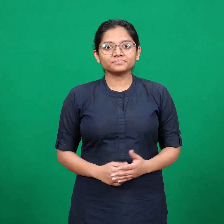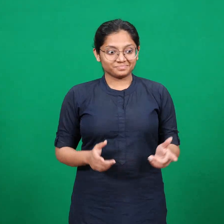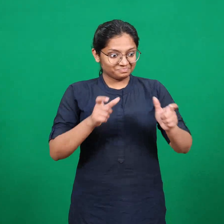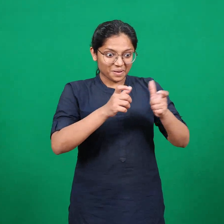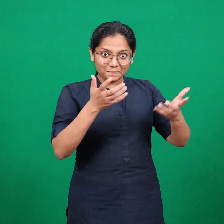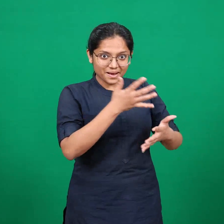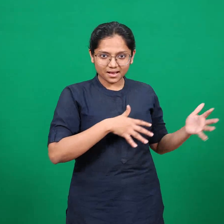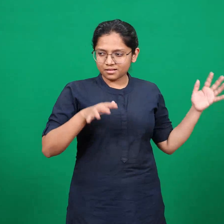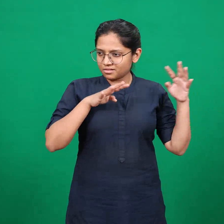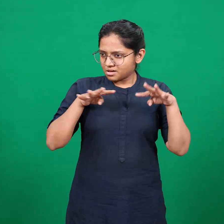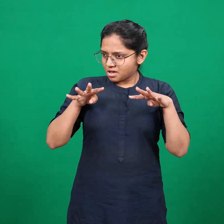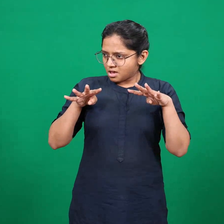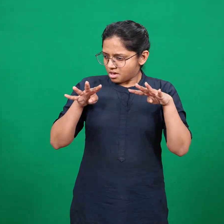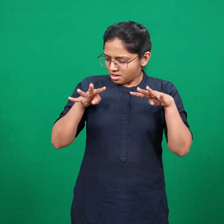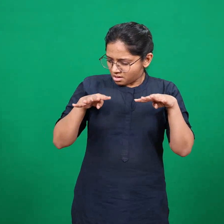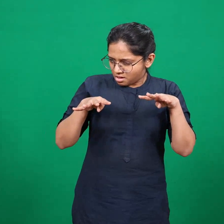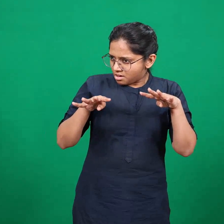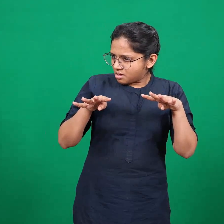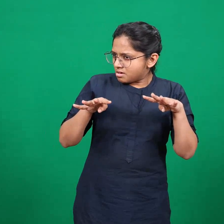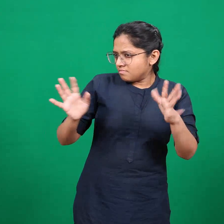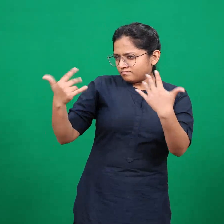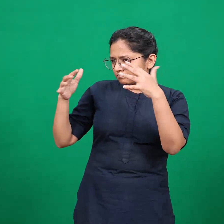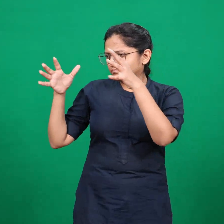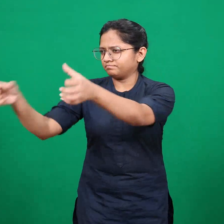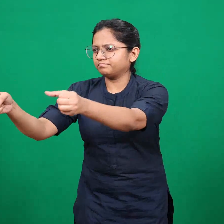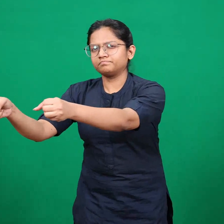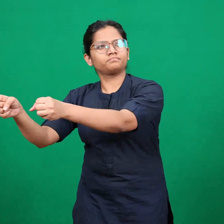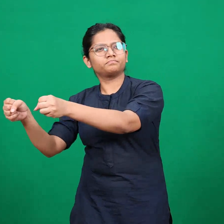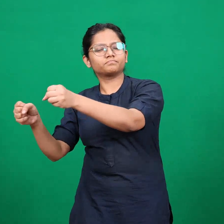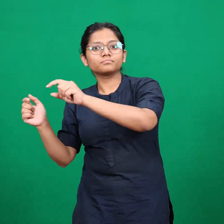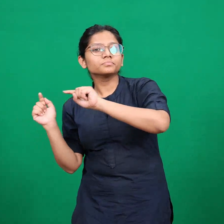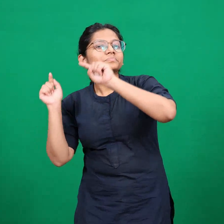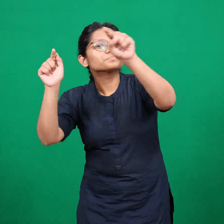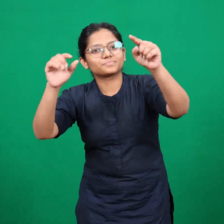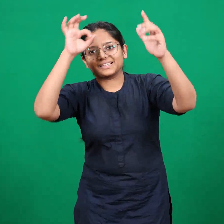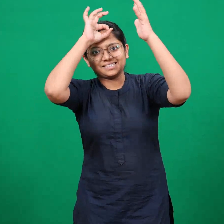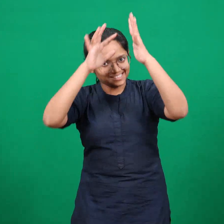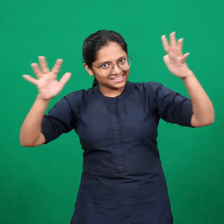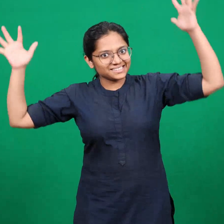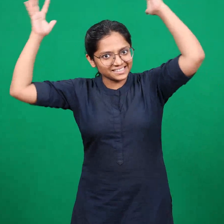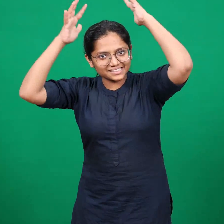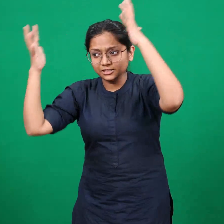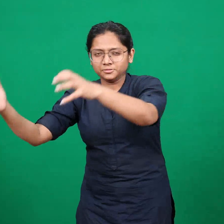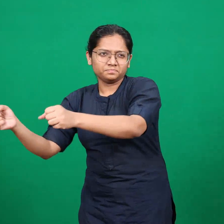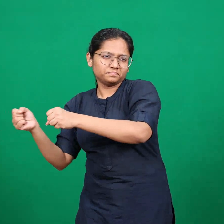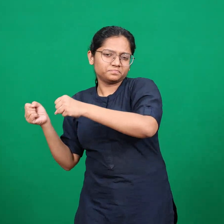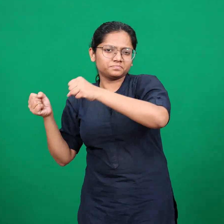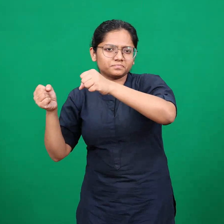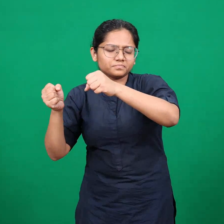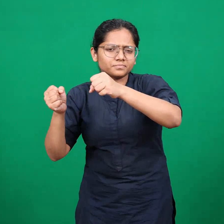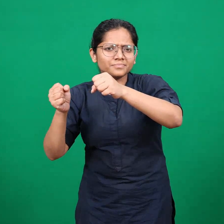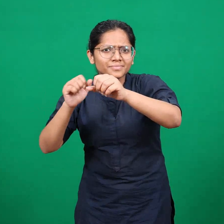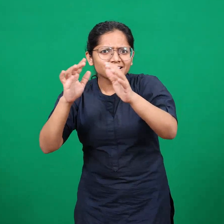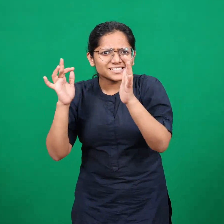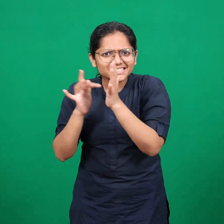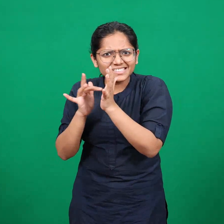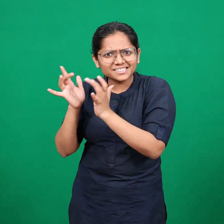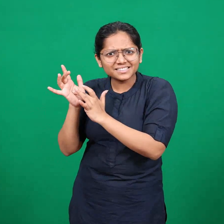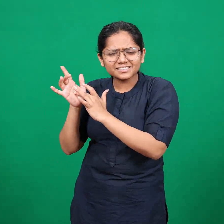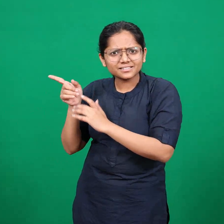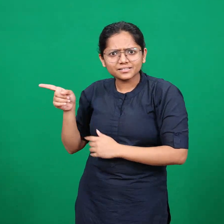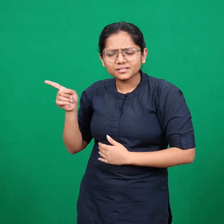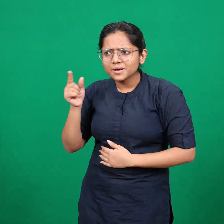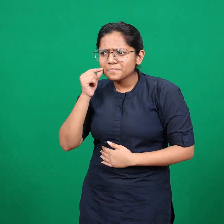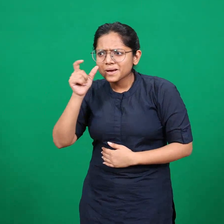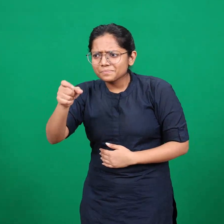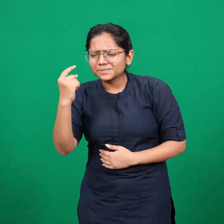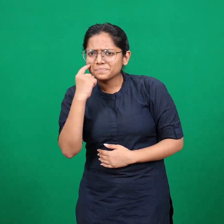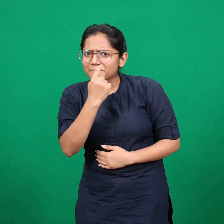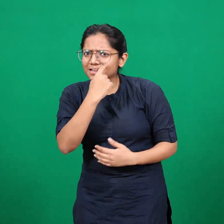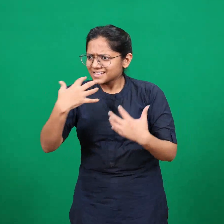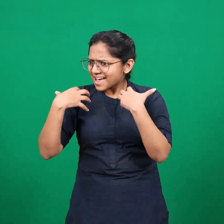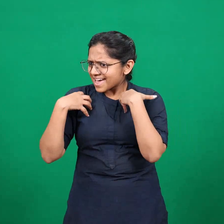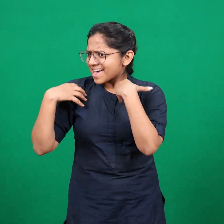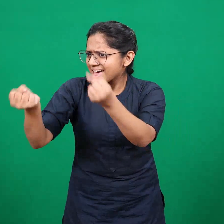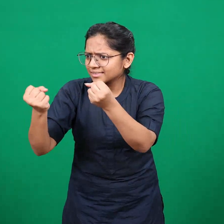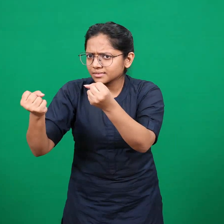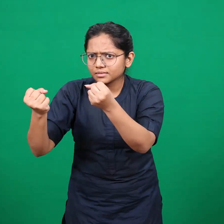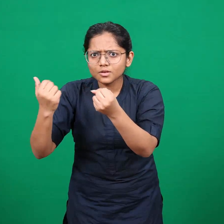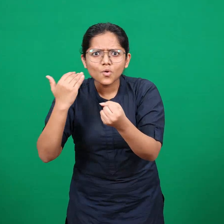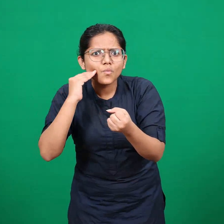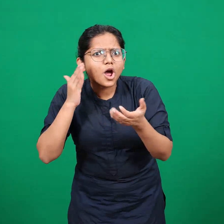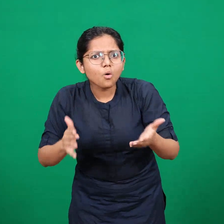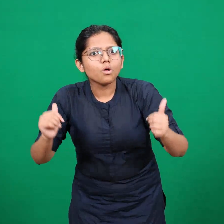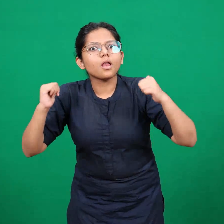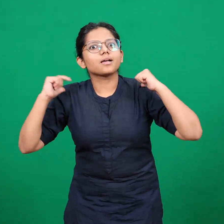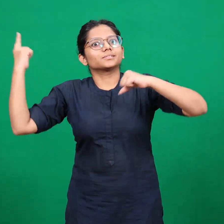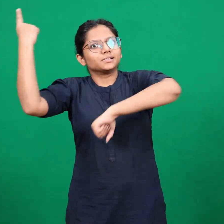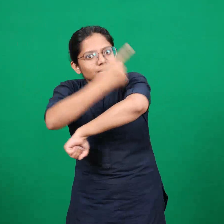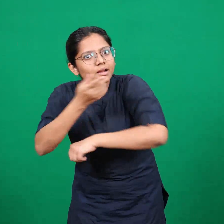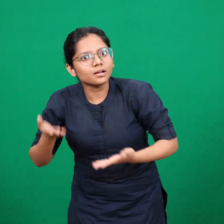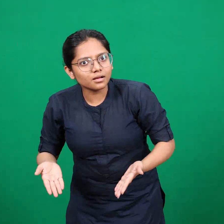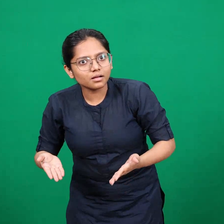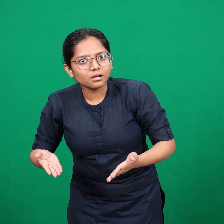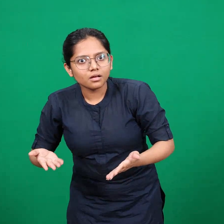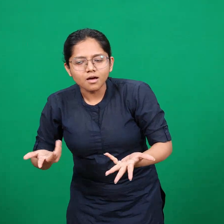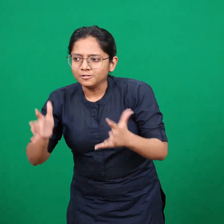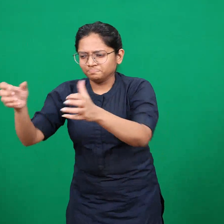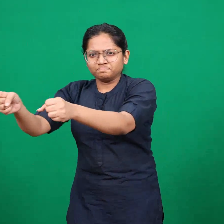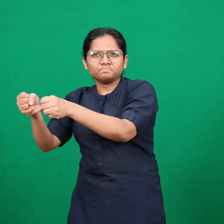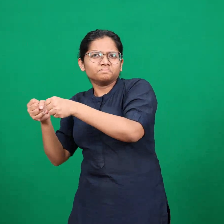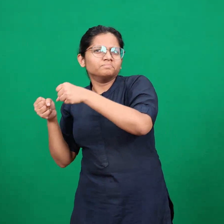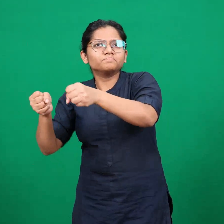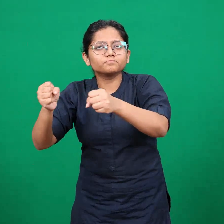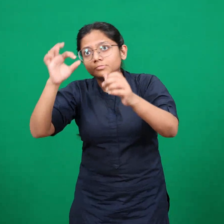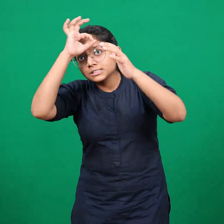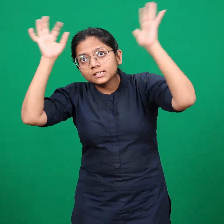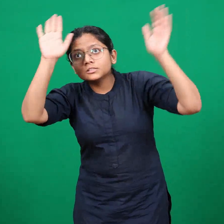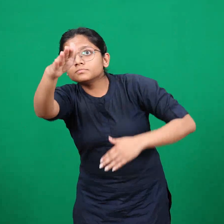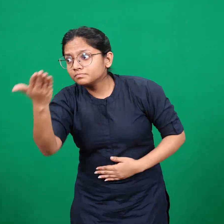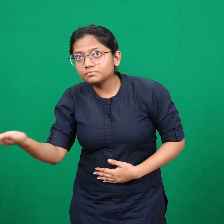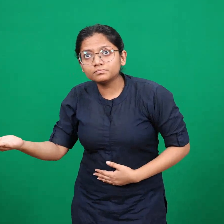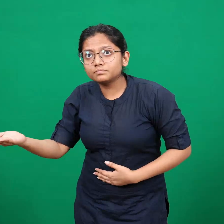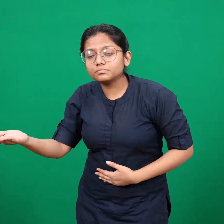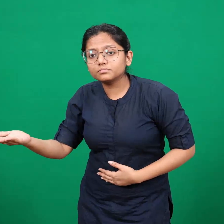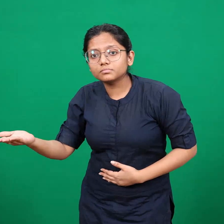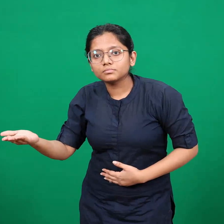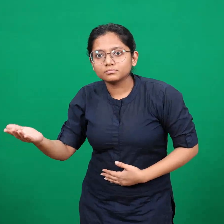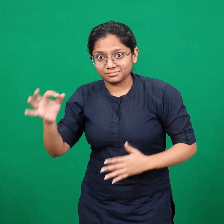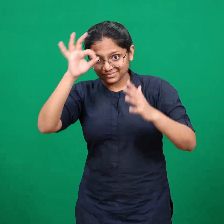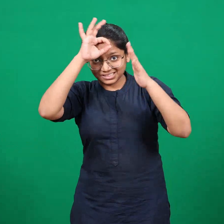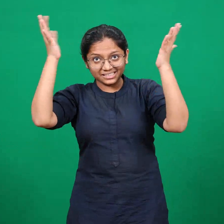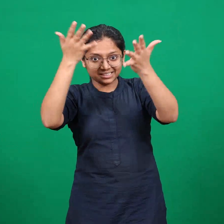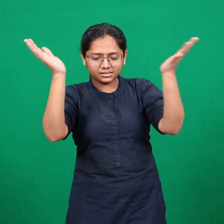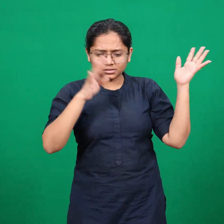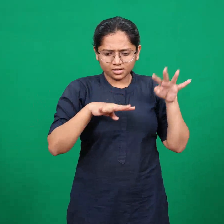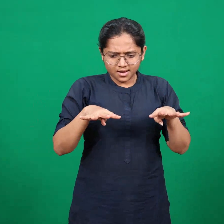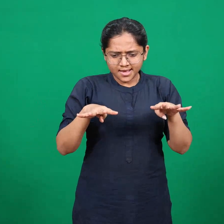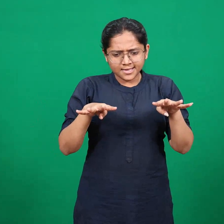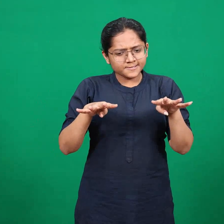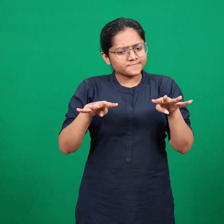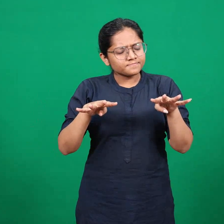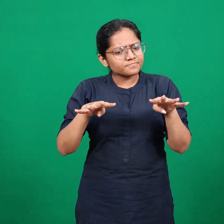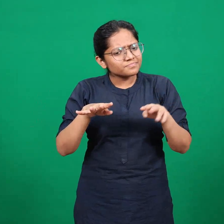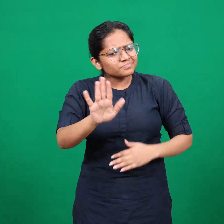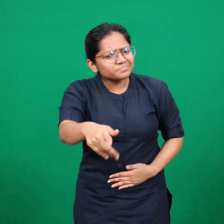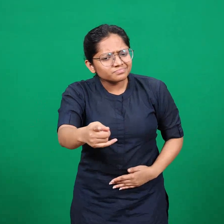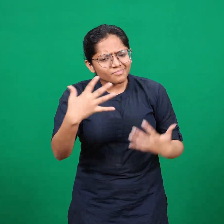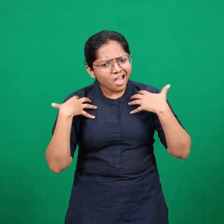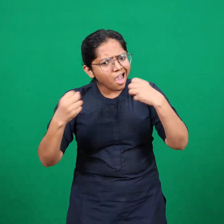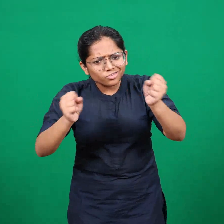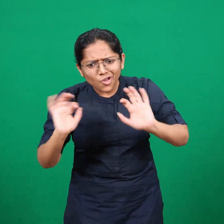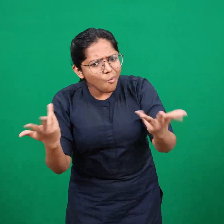They brought to the Pharisees the man who had been blind. Now the day on which Jesus had made the mud and opened his eyes was a Sabbath.